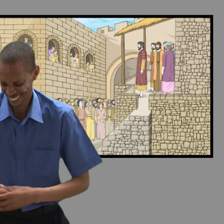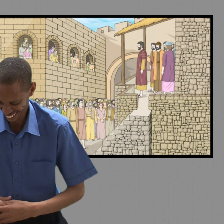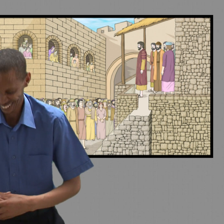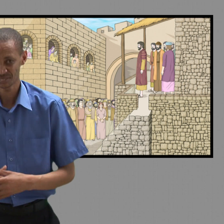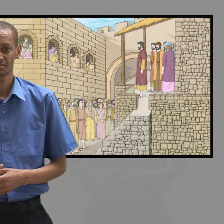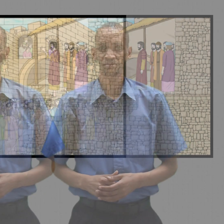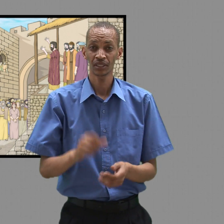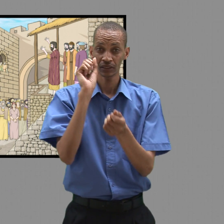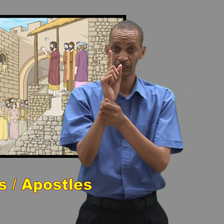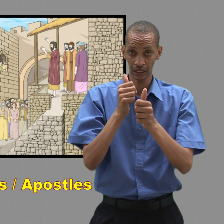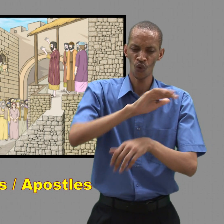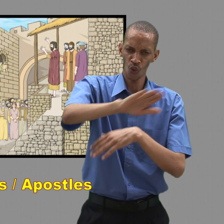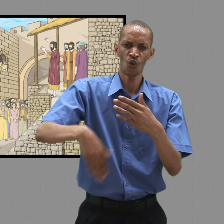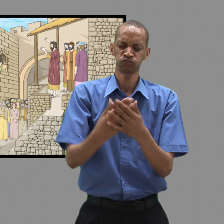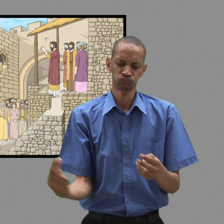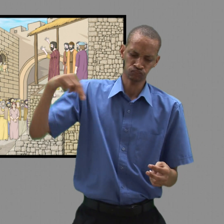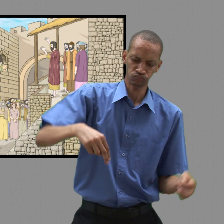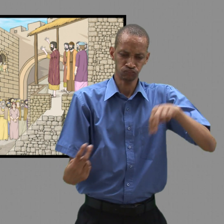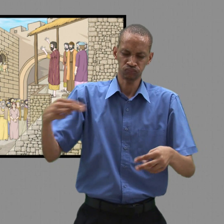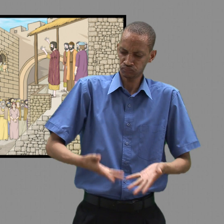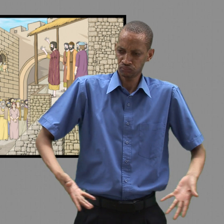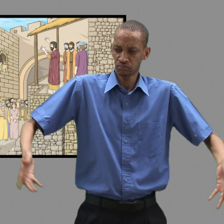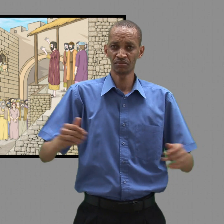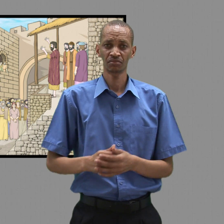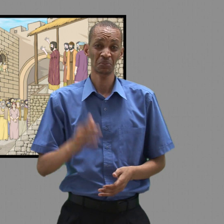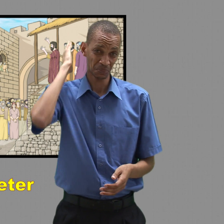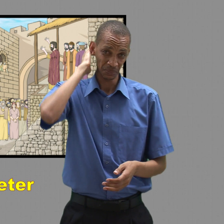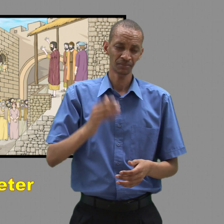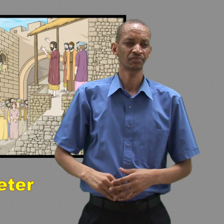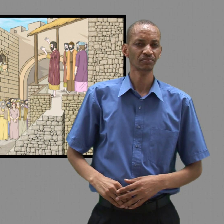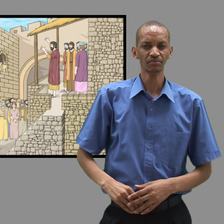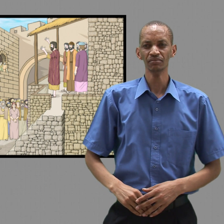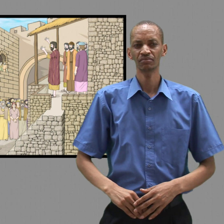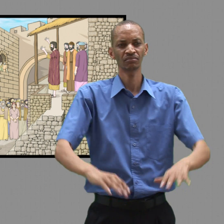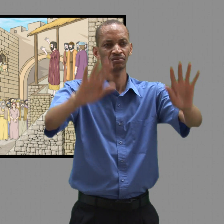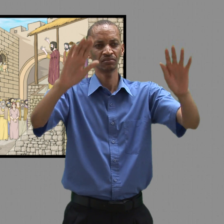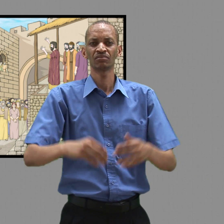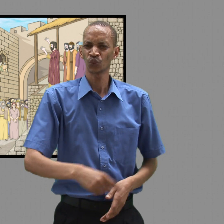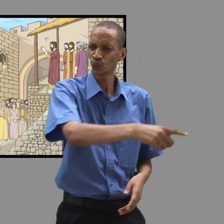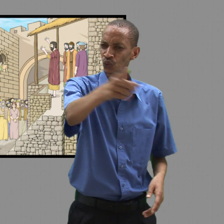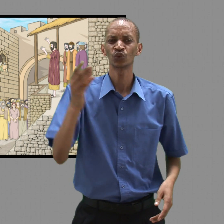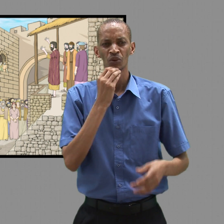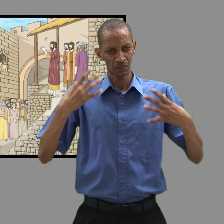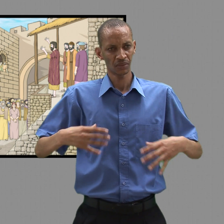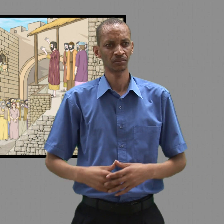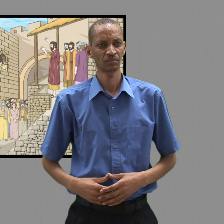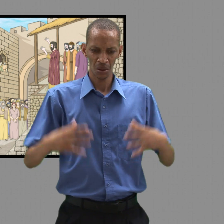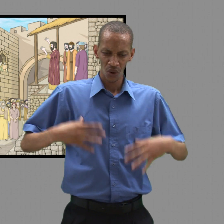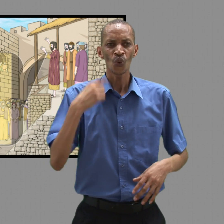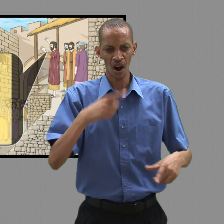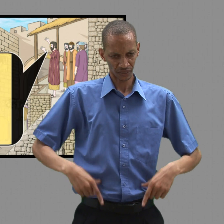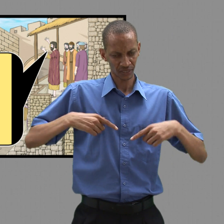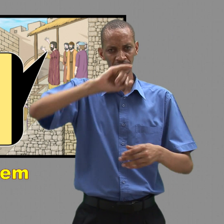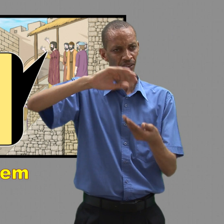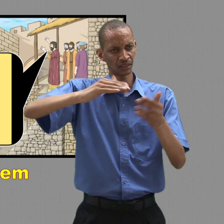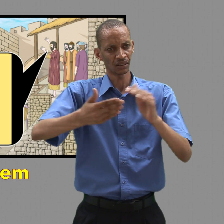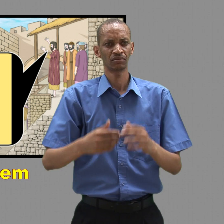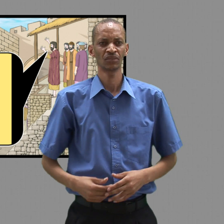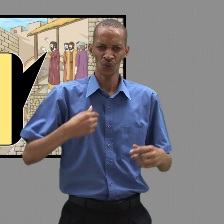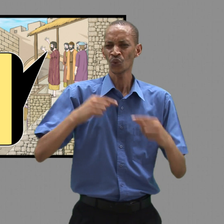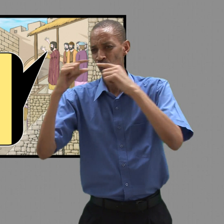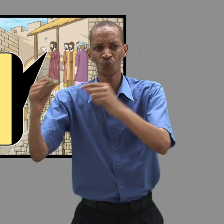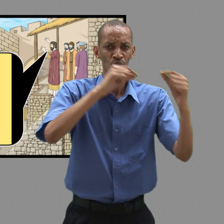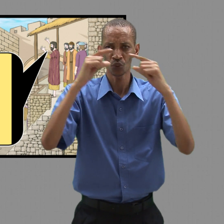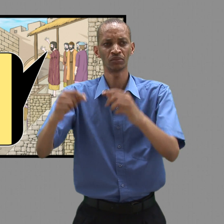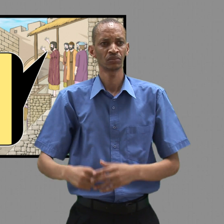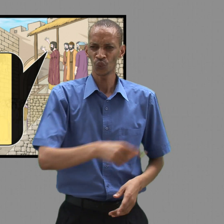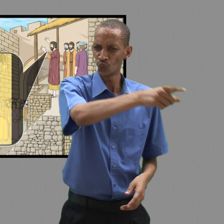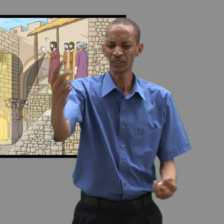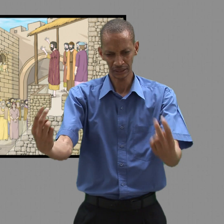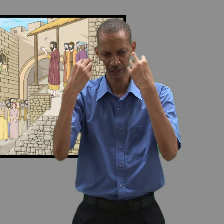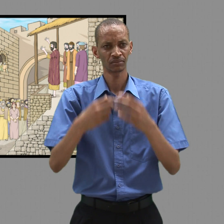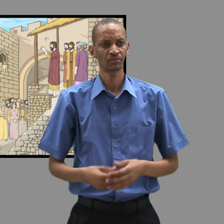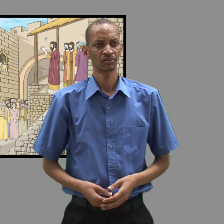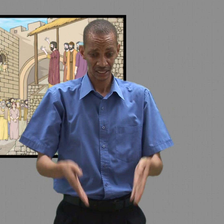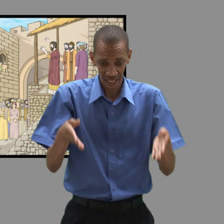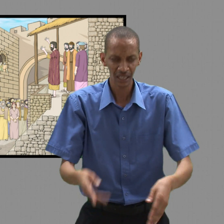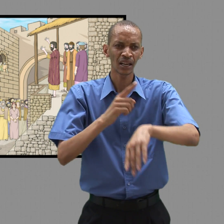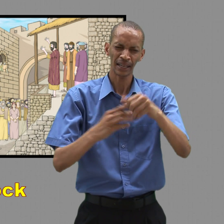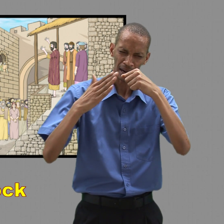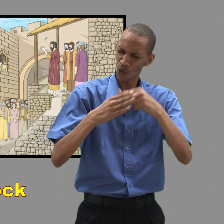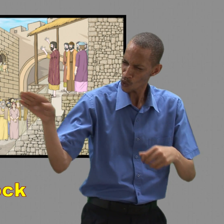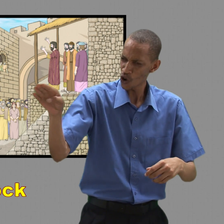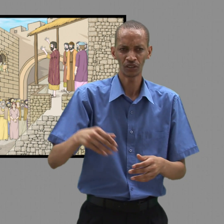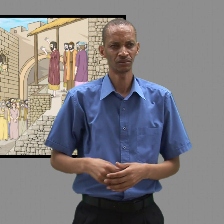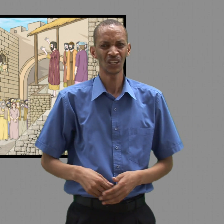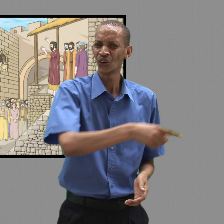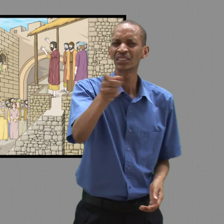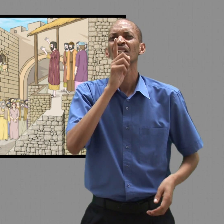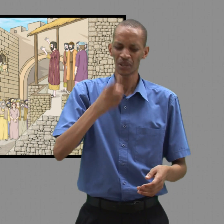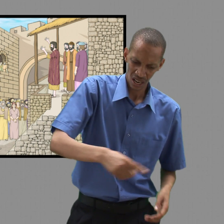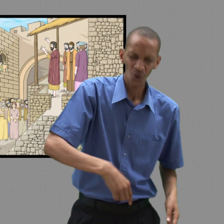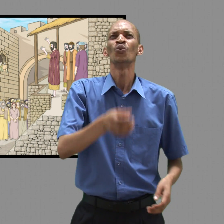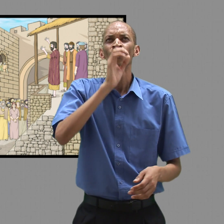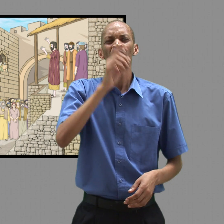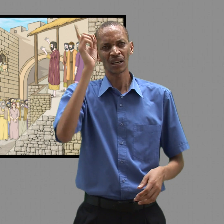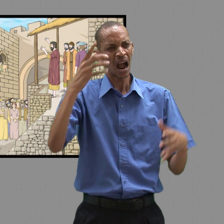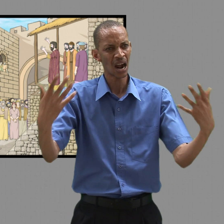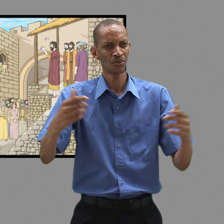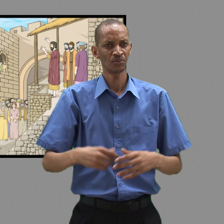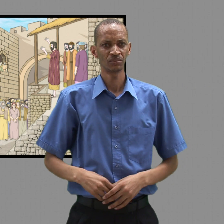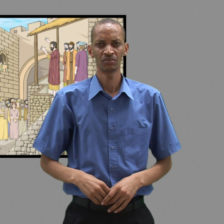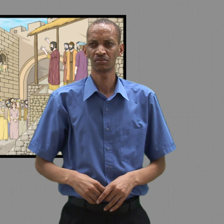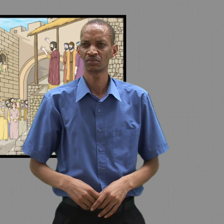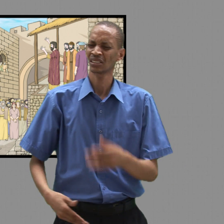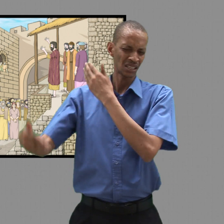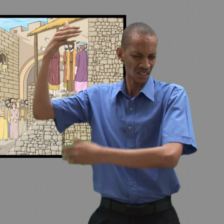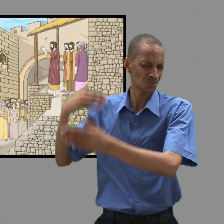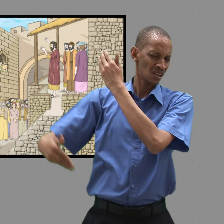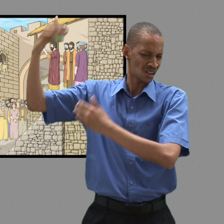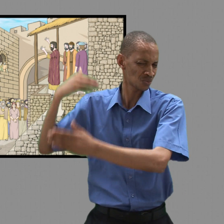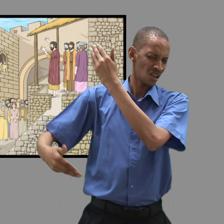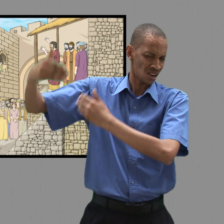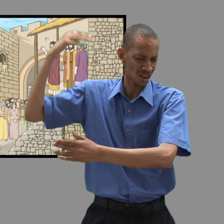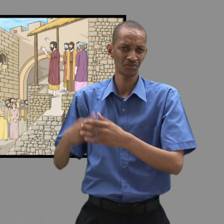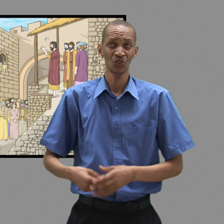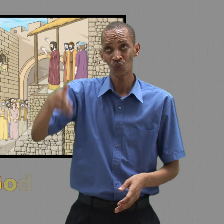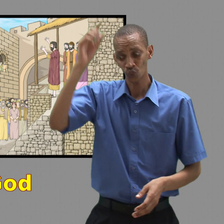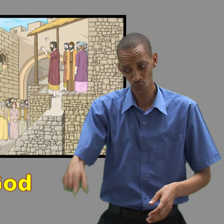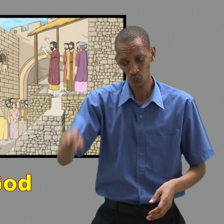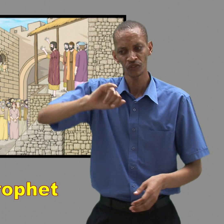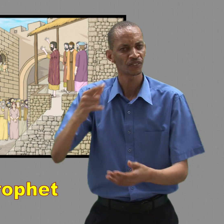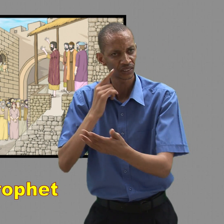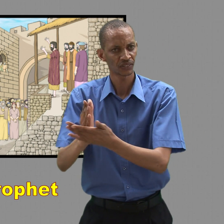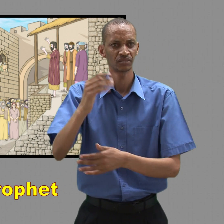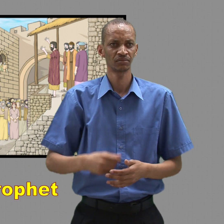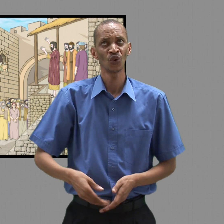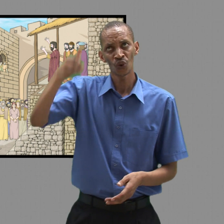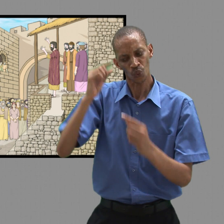Then Peter stood up with the Eleven, lifted up his voice, and addressed the crowd: “Men of Judea and all who dwell in Jerusalem, let this be known to you, and listen carefully to my words.